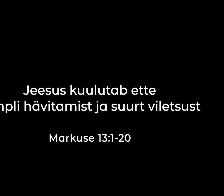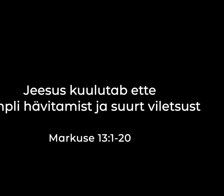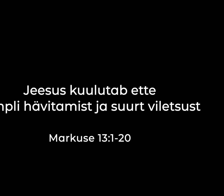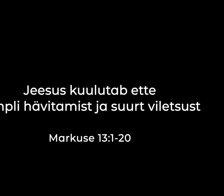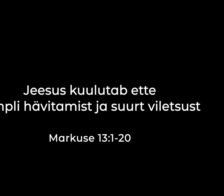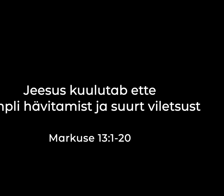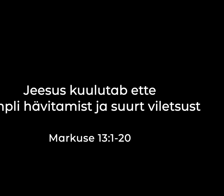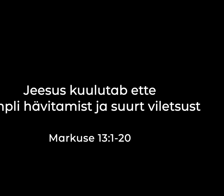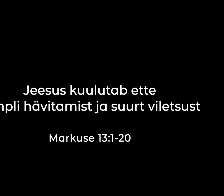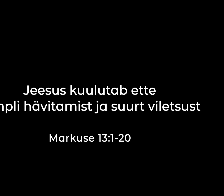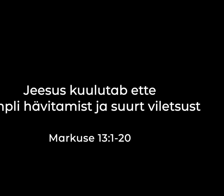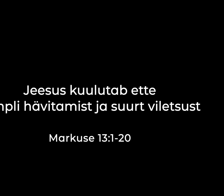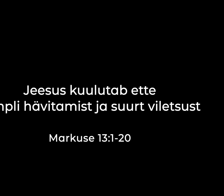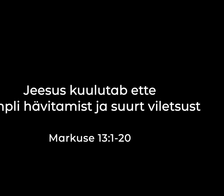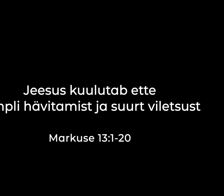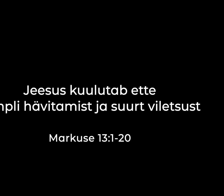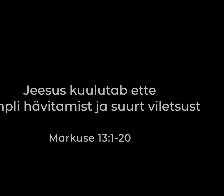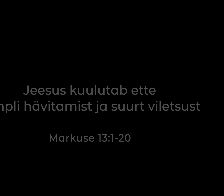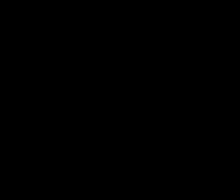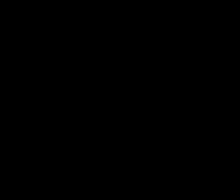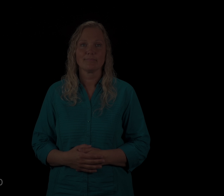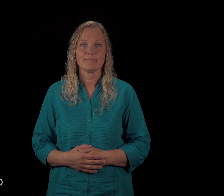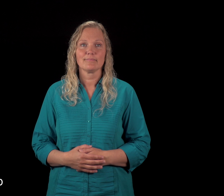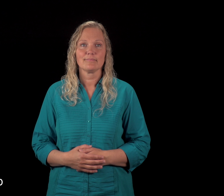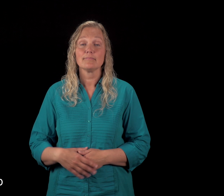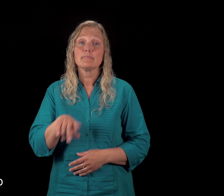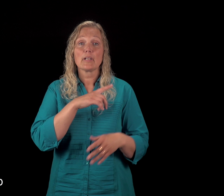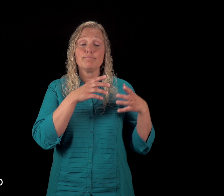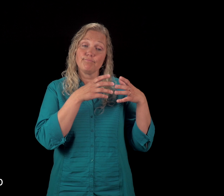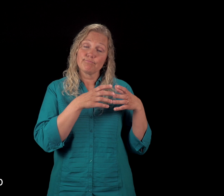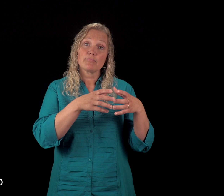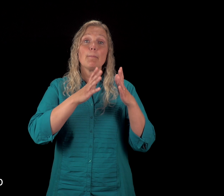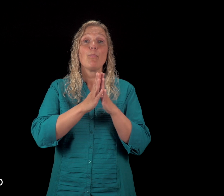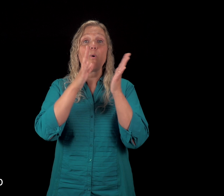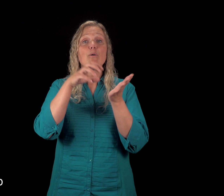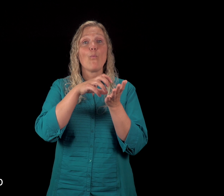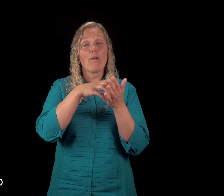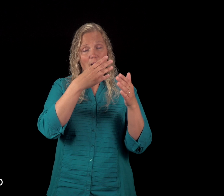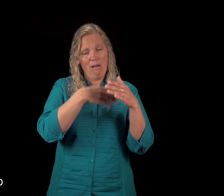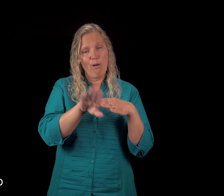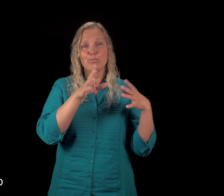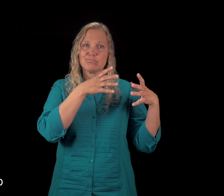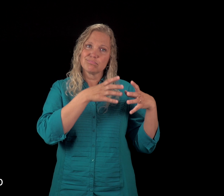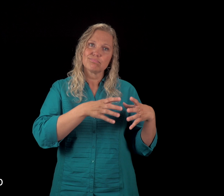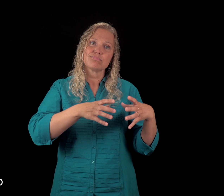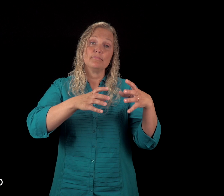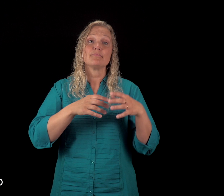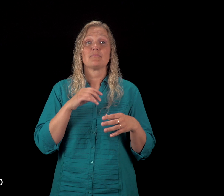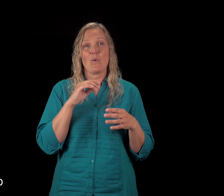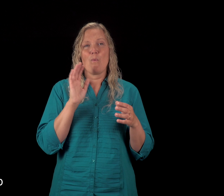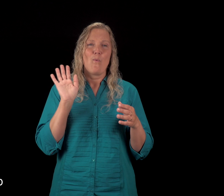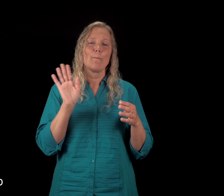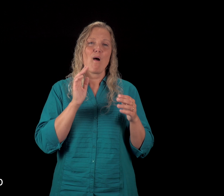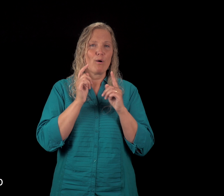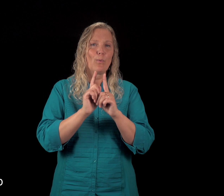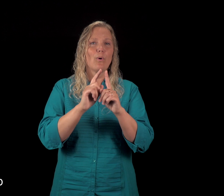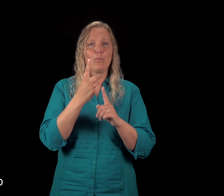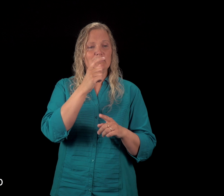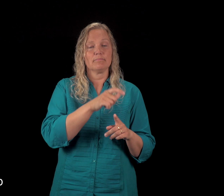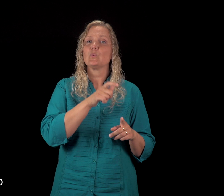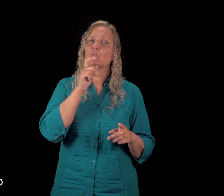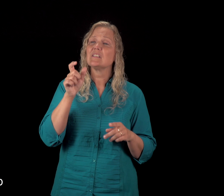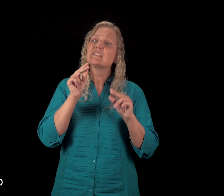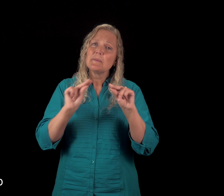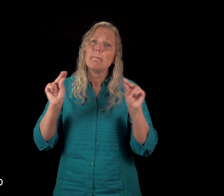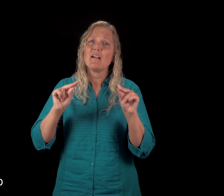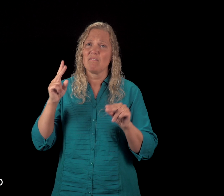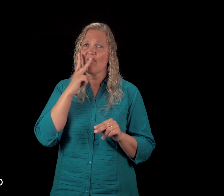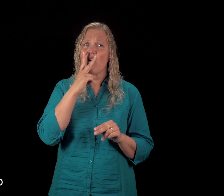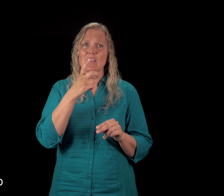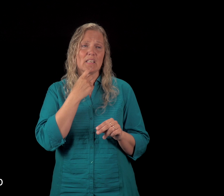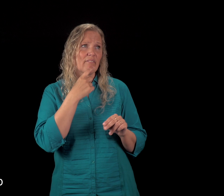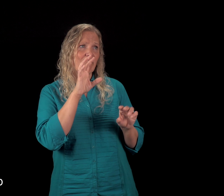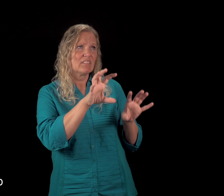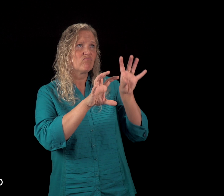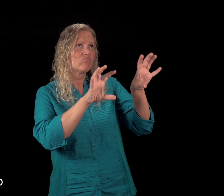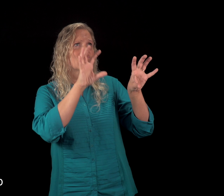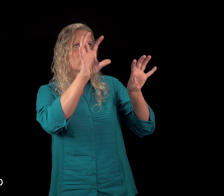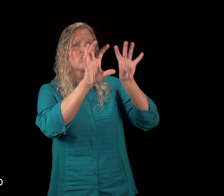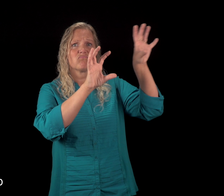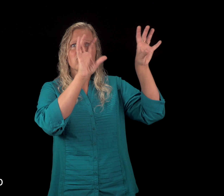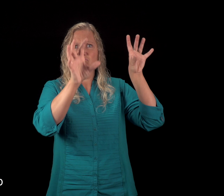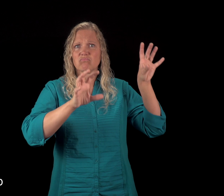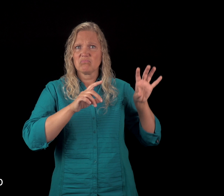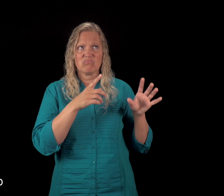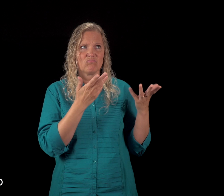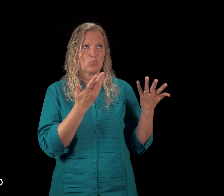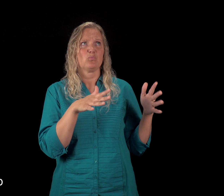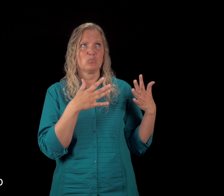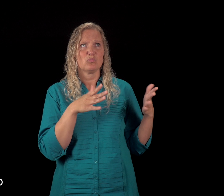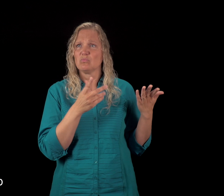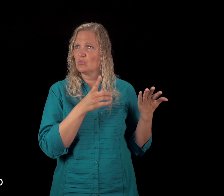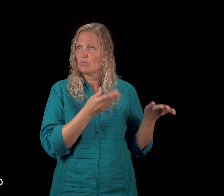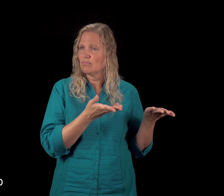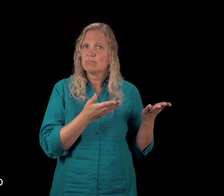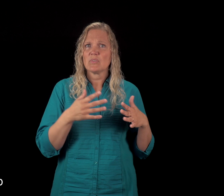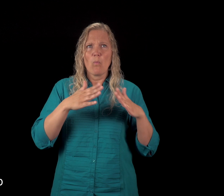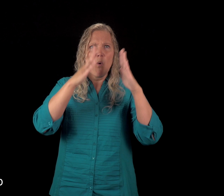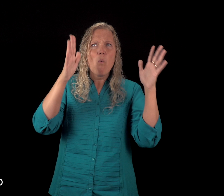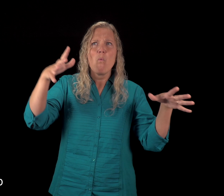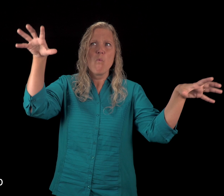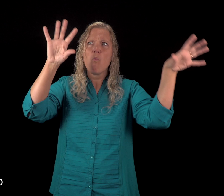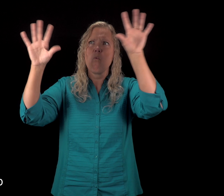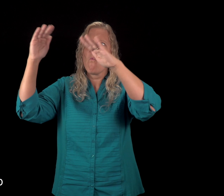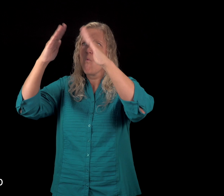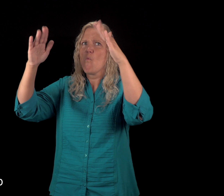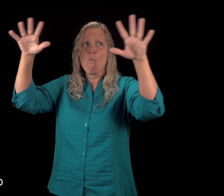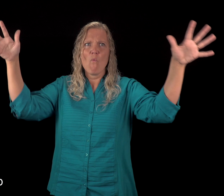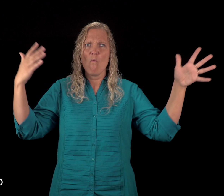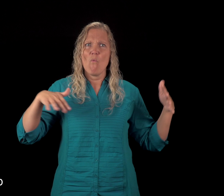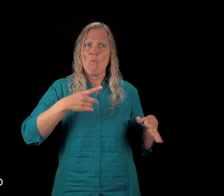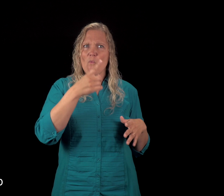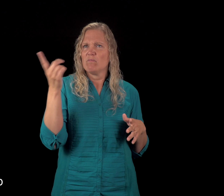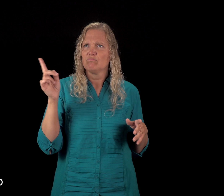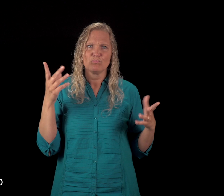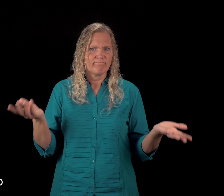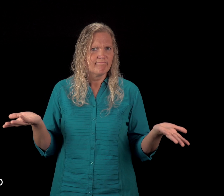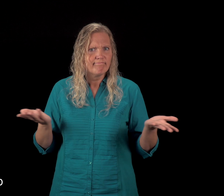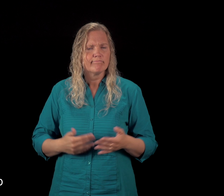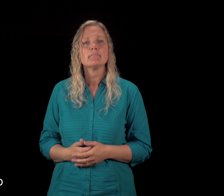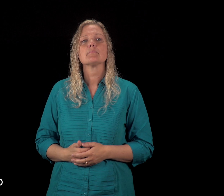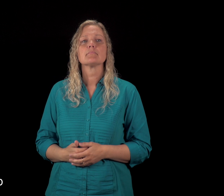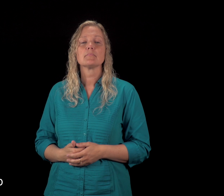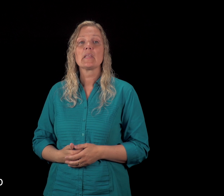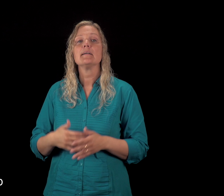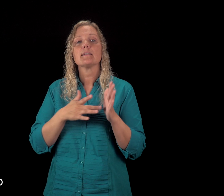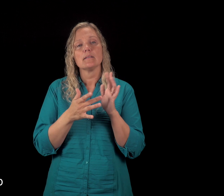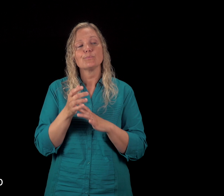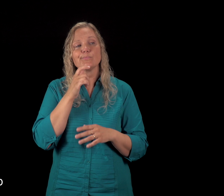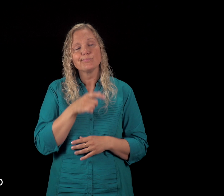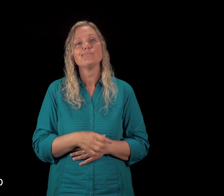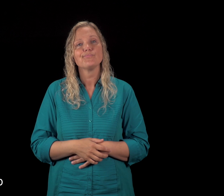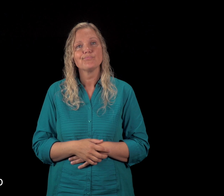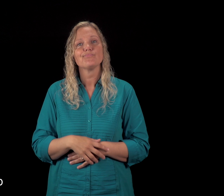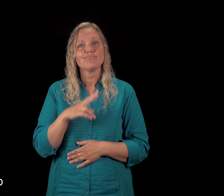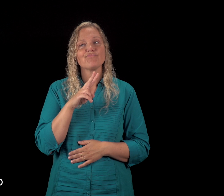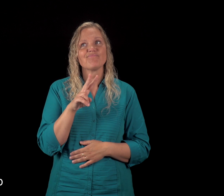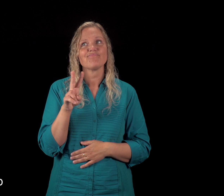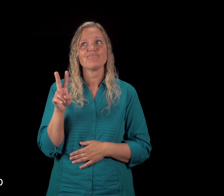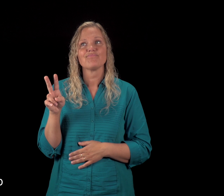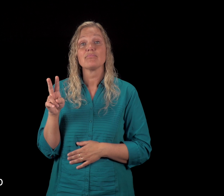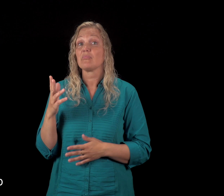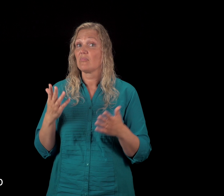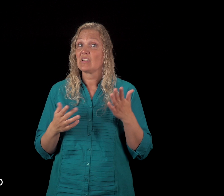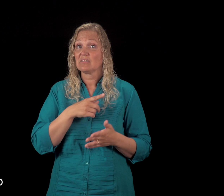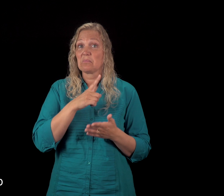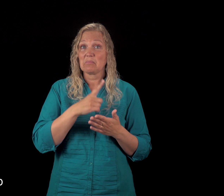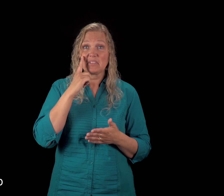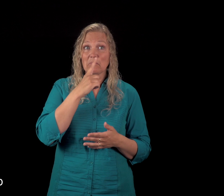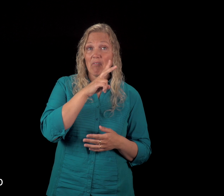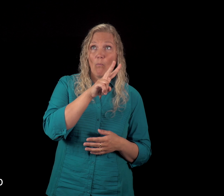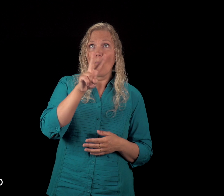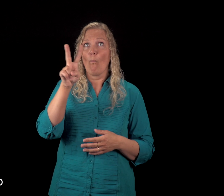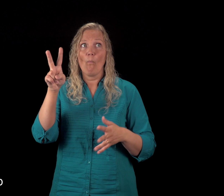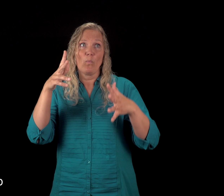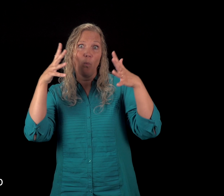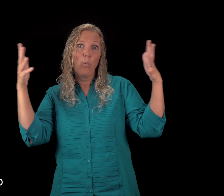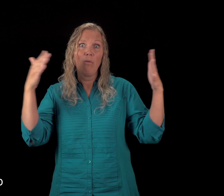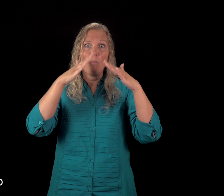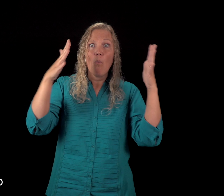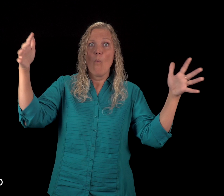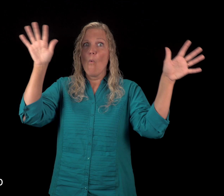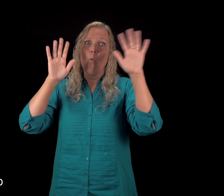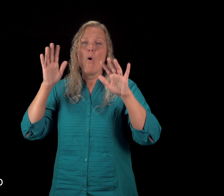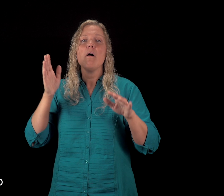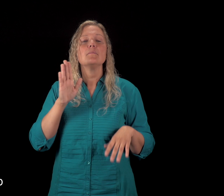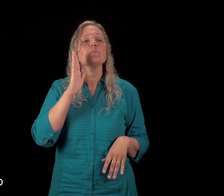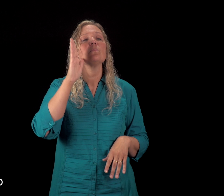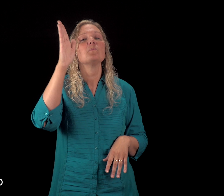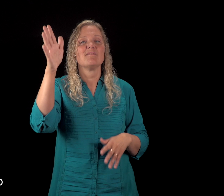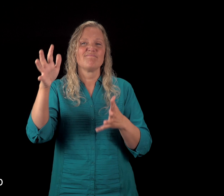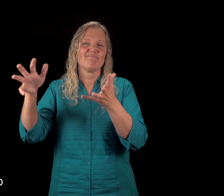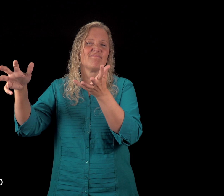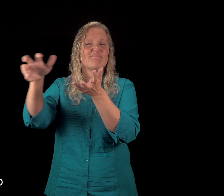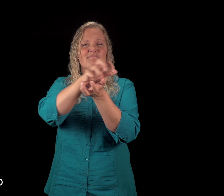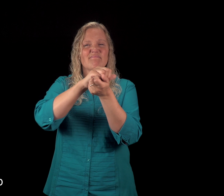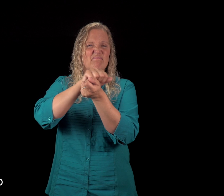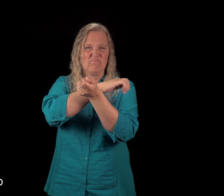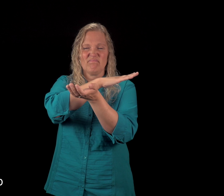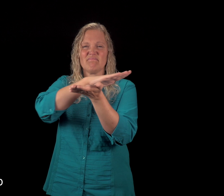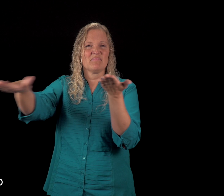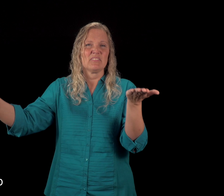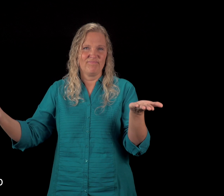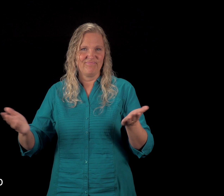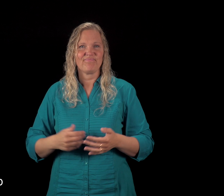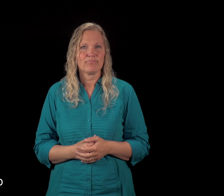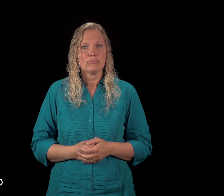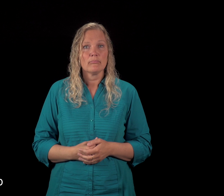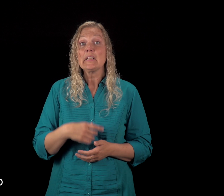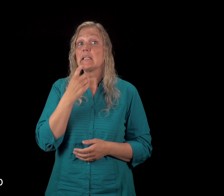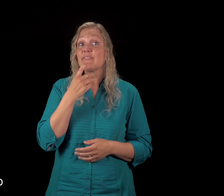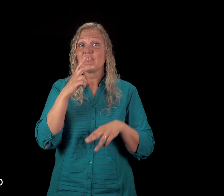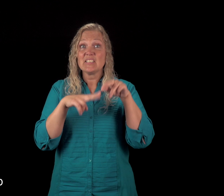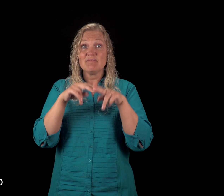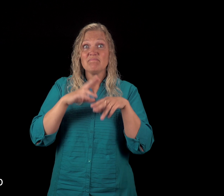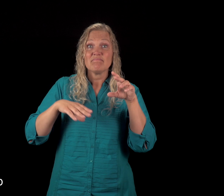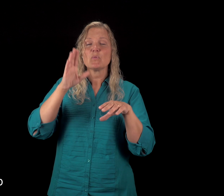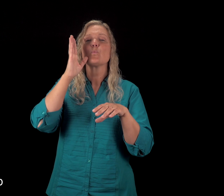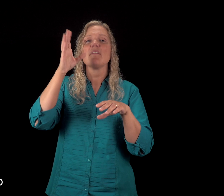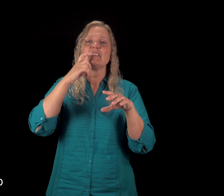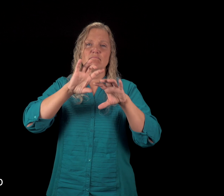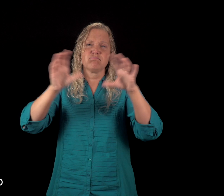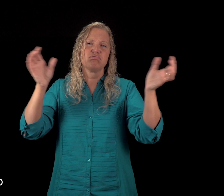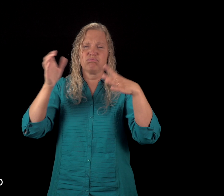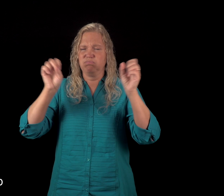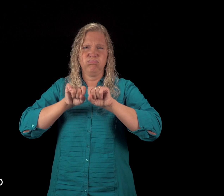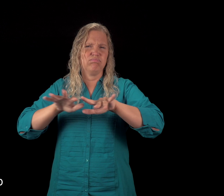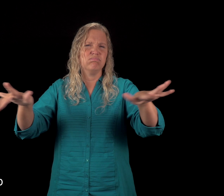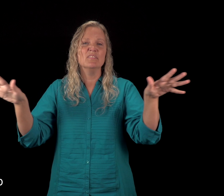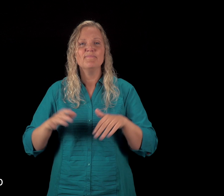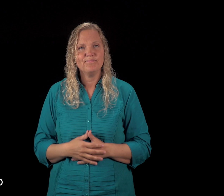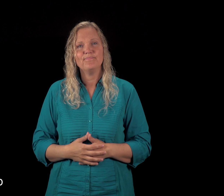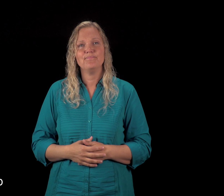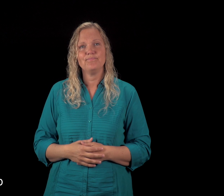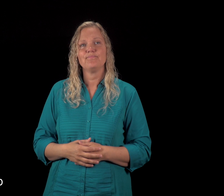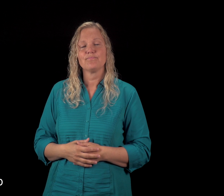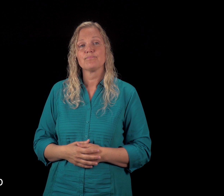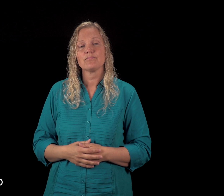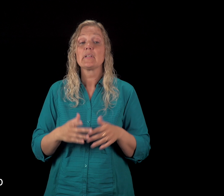As Jesus was leaving the temple, one of His disciples said to Him, “Teacher, look at the magnificent stones and buildings!” “Do you see all these great buildings?” Jesus replied. “Not one stone here will be left on another; every one will be thrown down.”